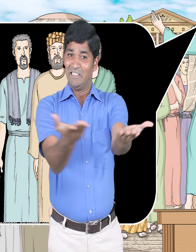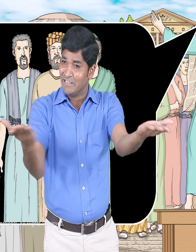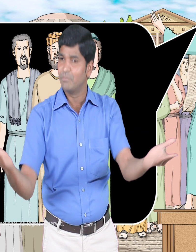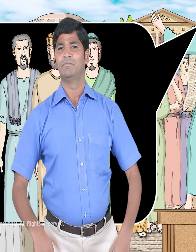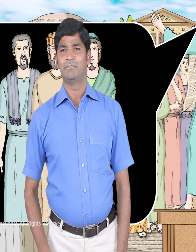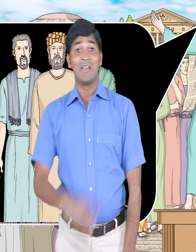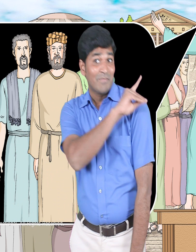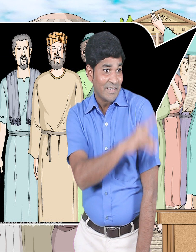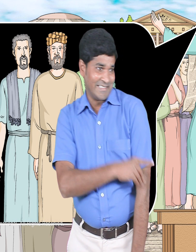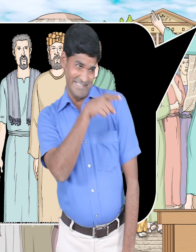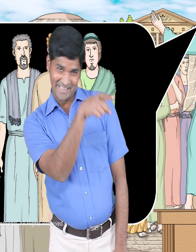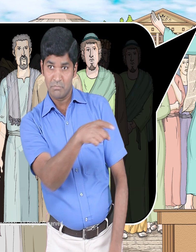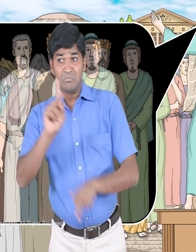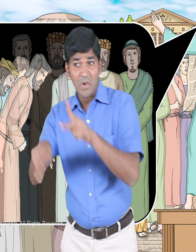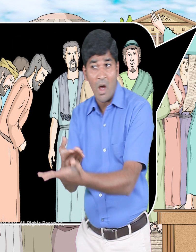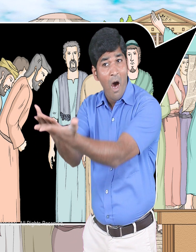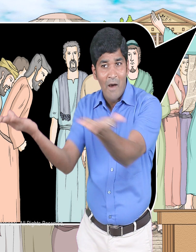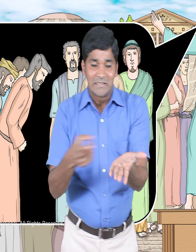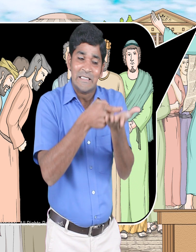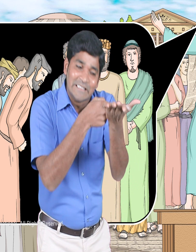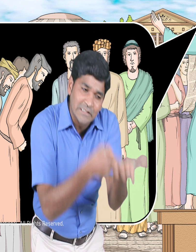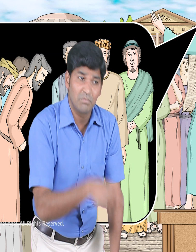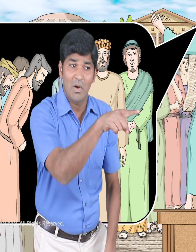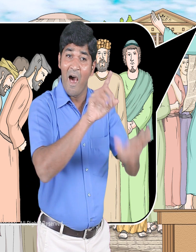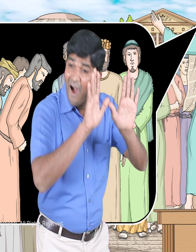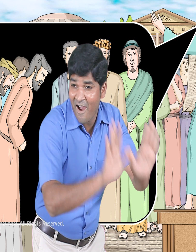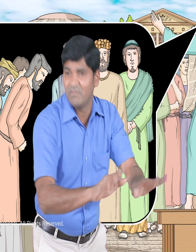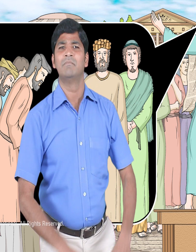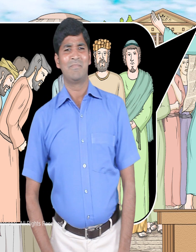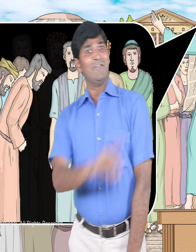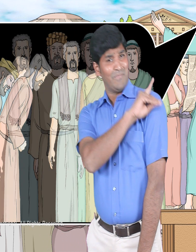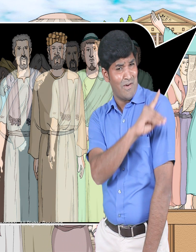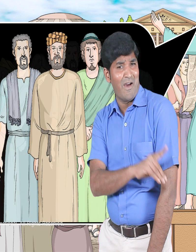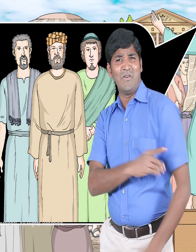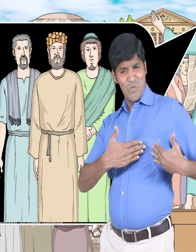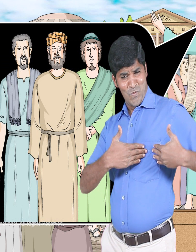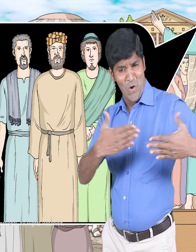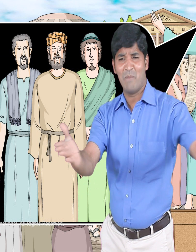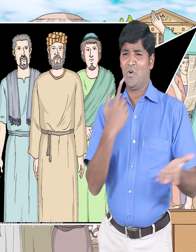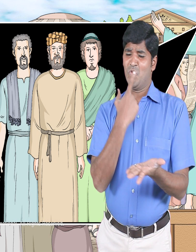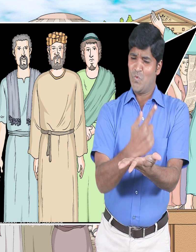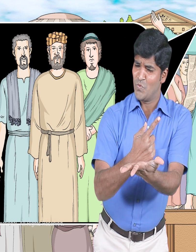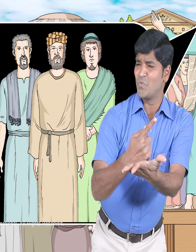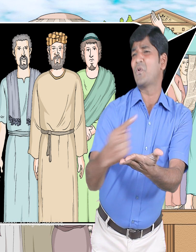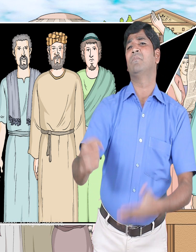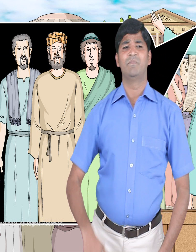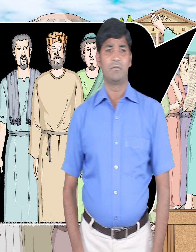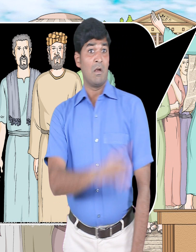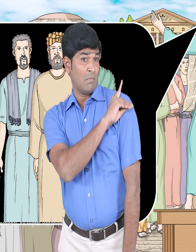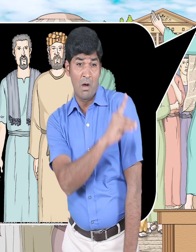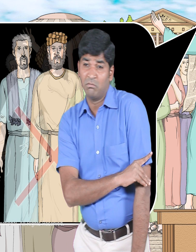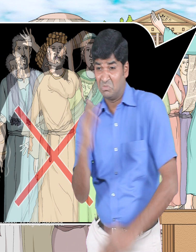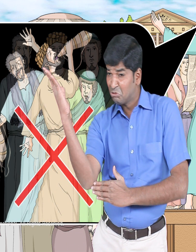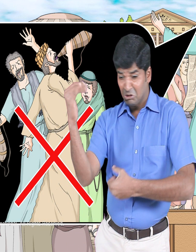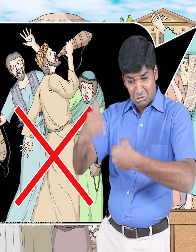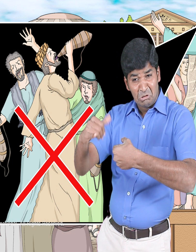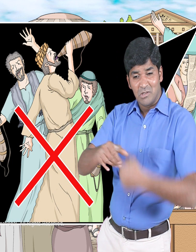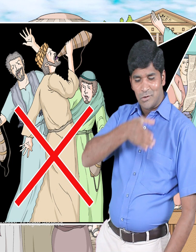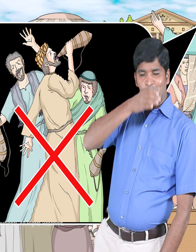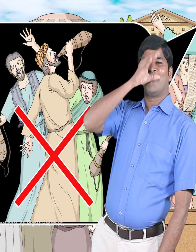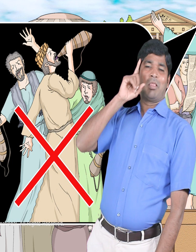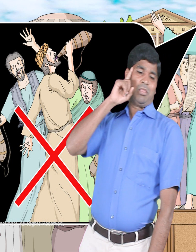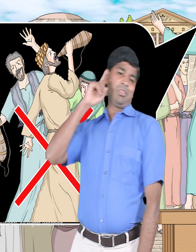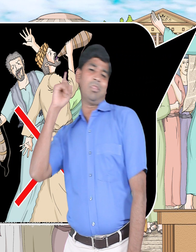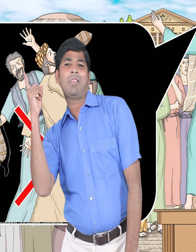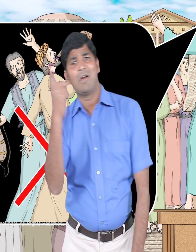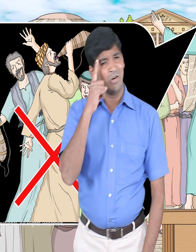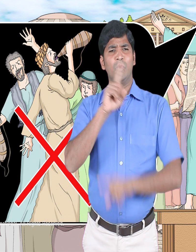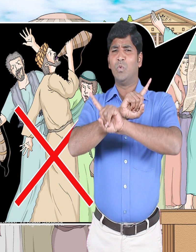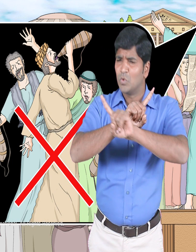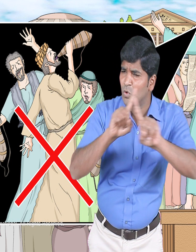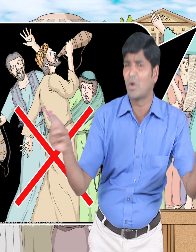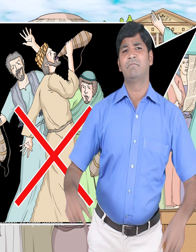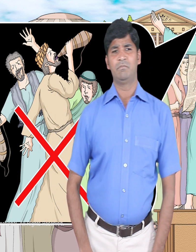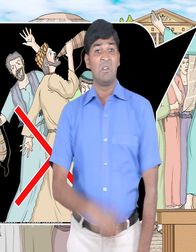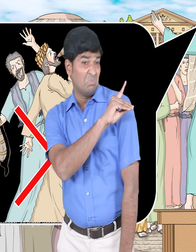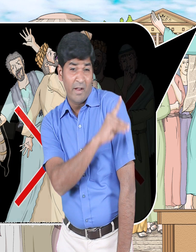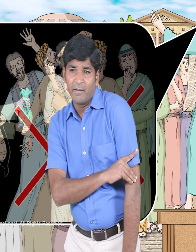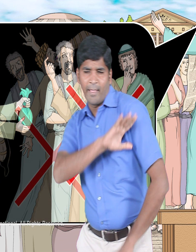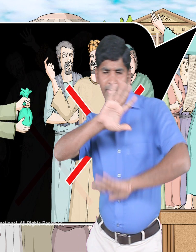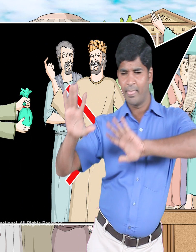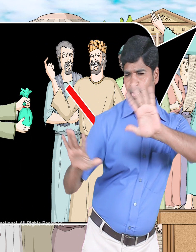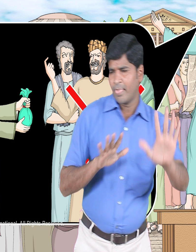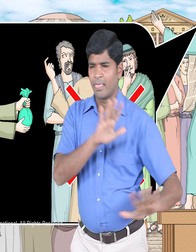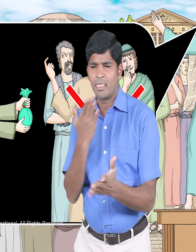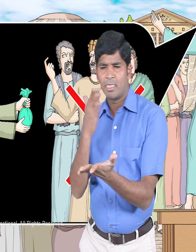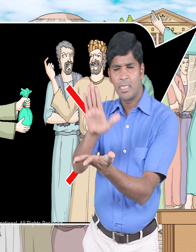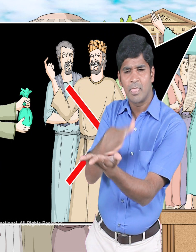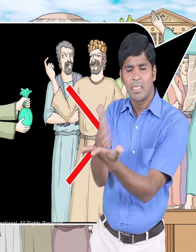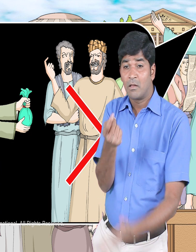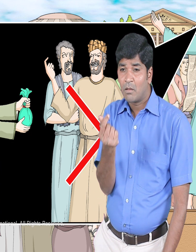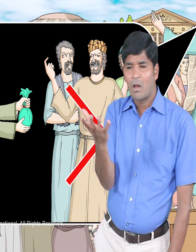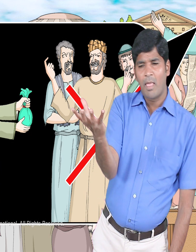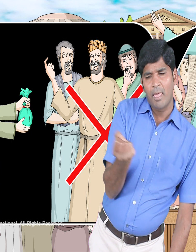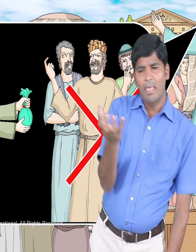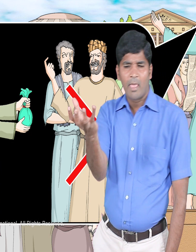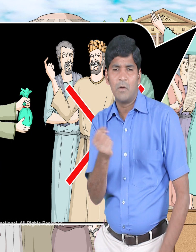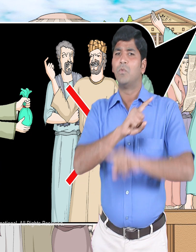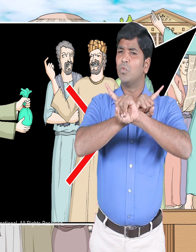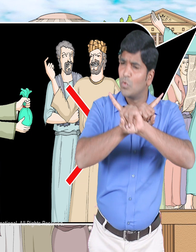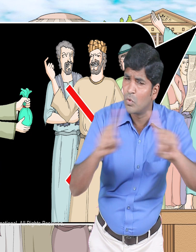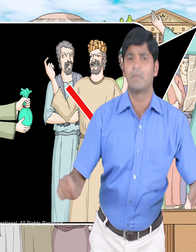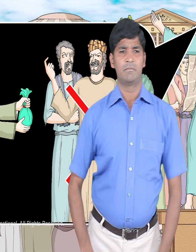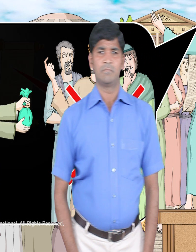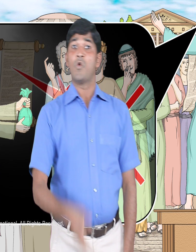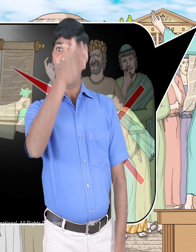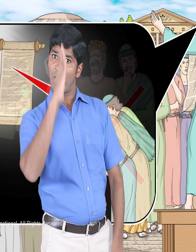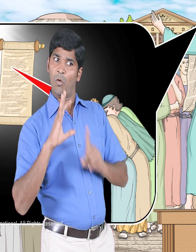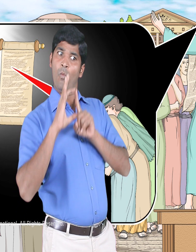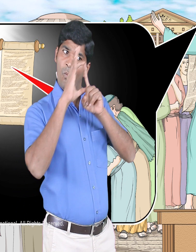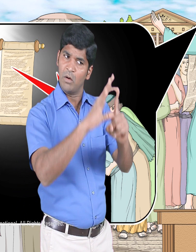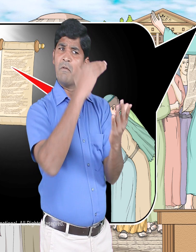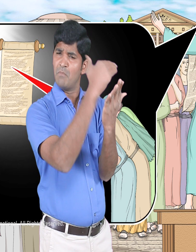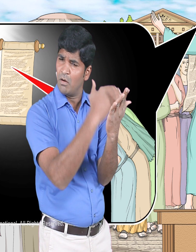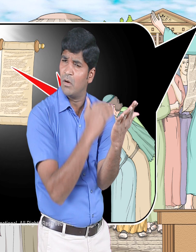Deacons likewise must be dignified, not double-tongued or given to much wine or greedy for money.